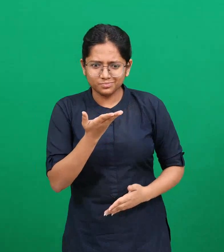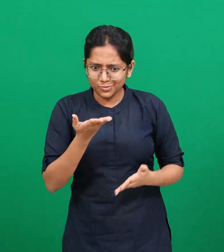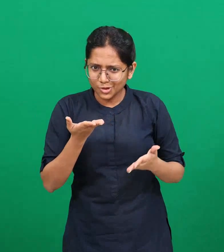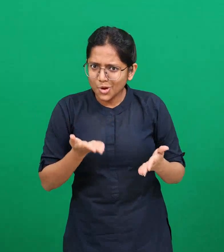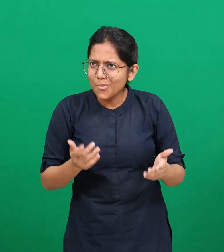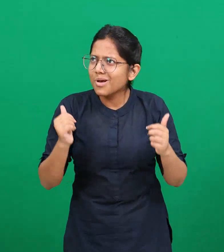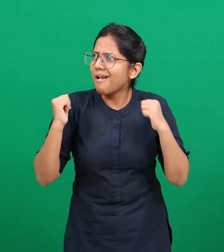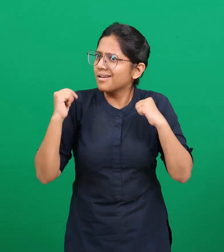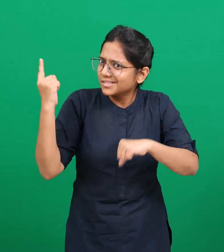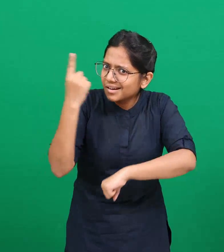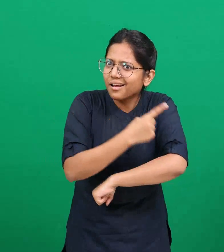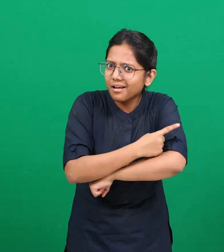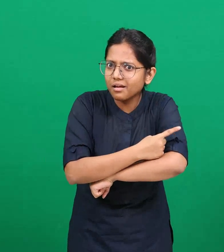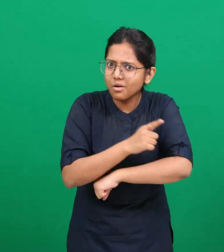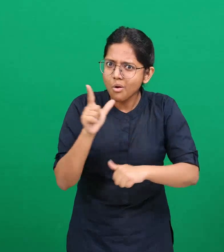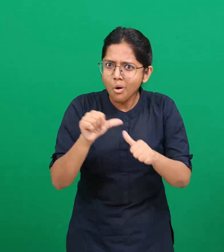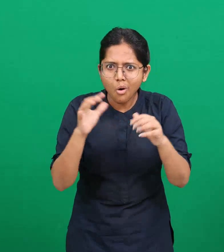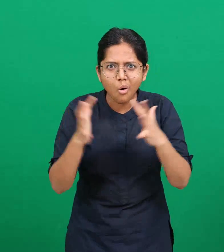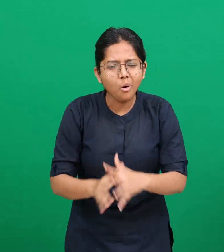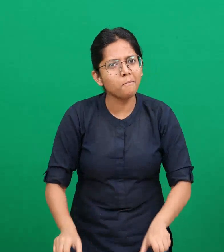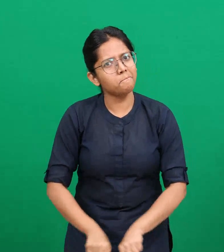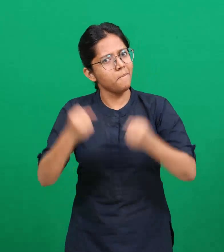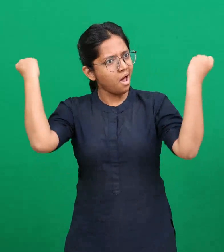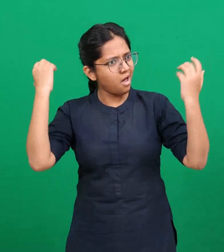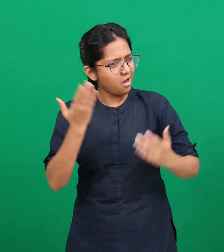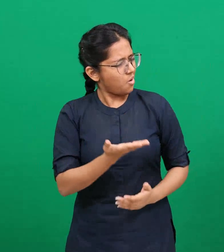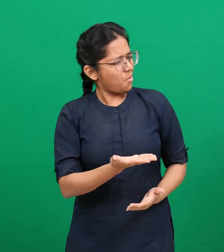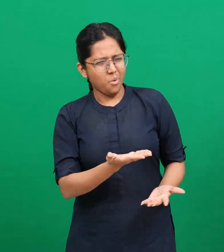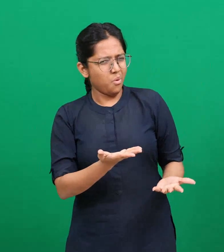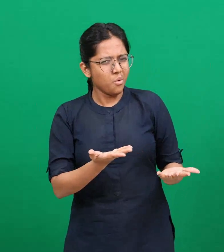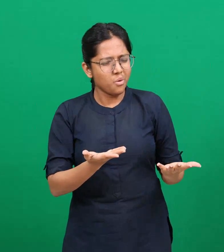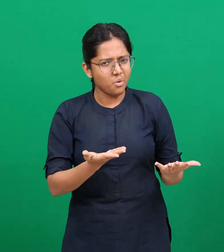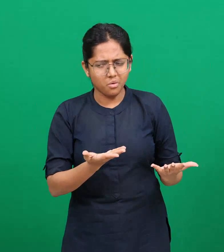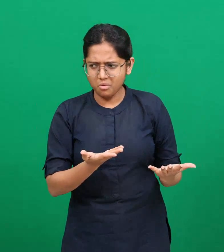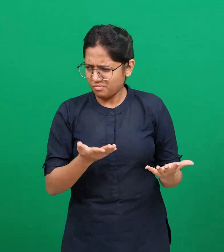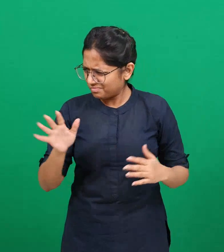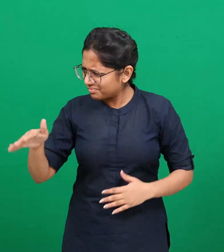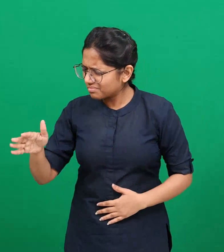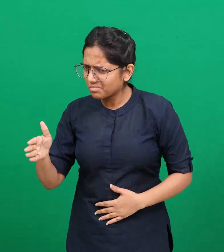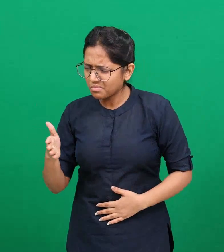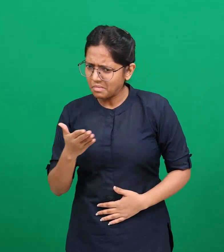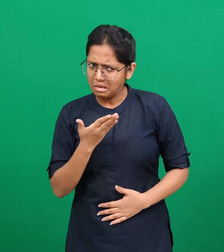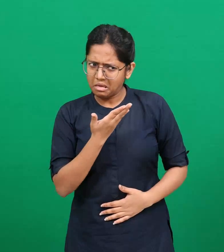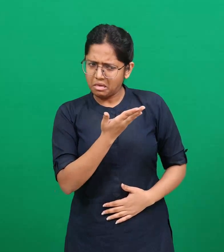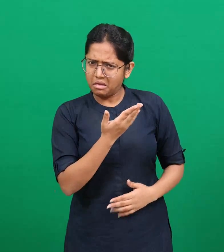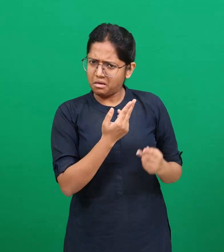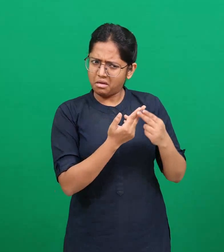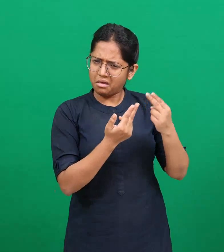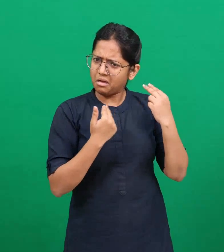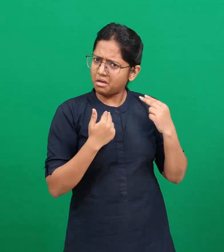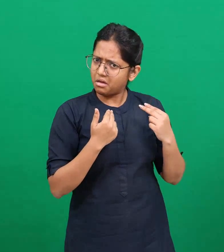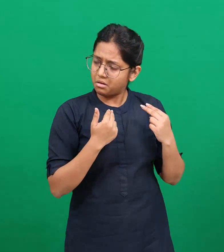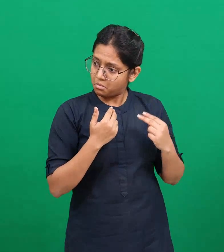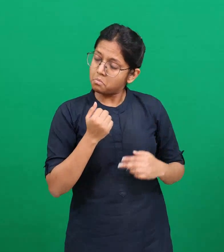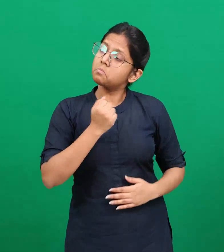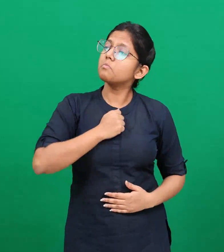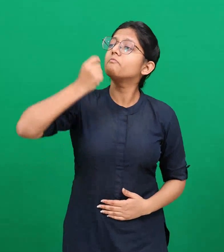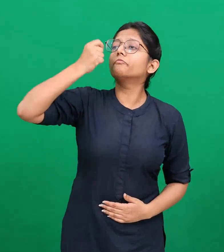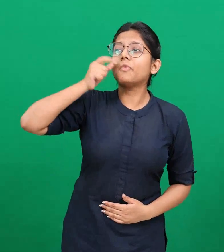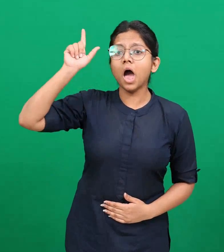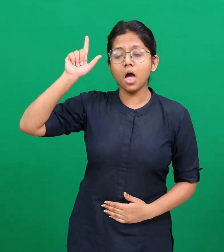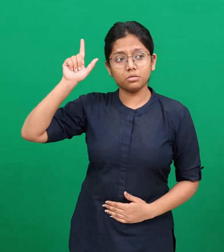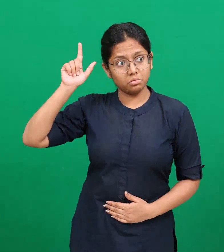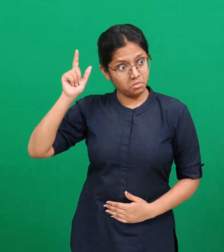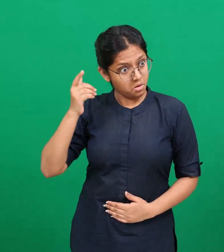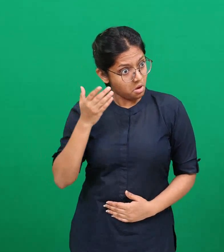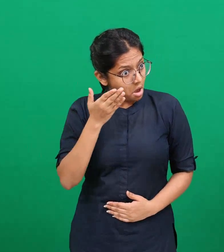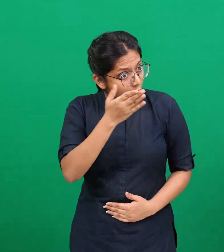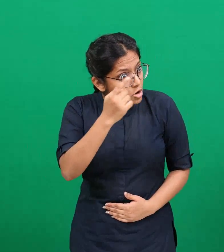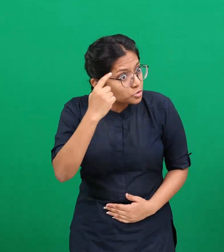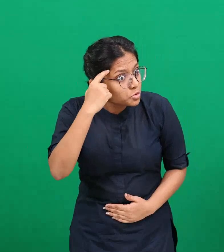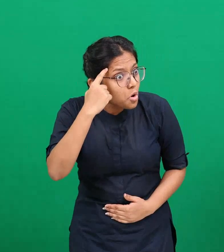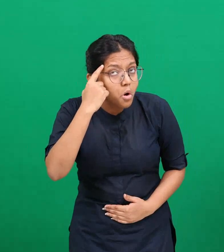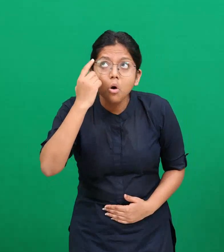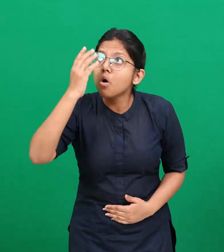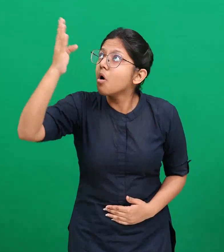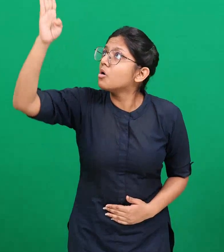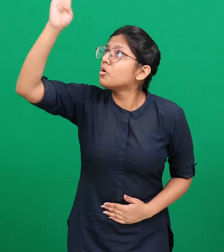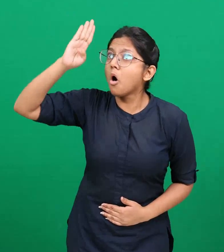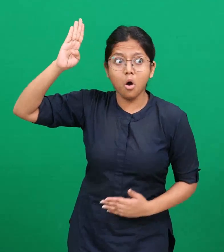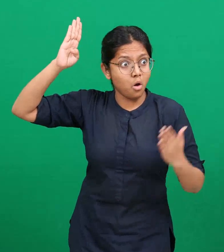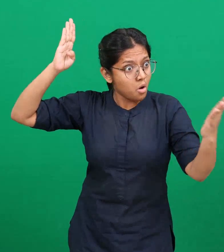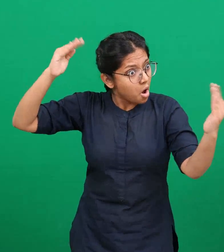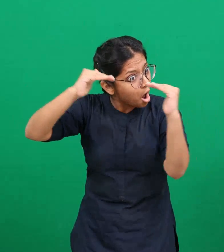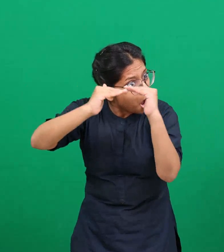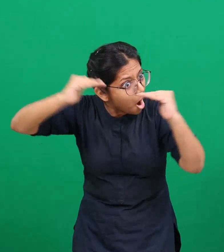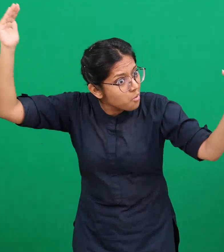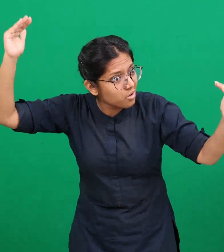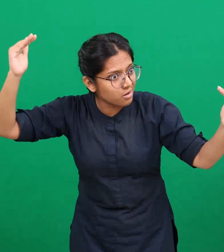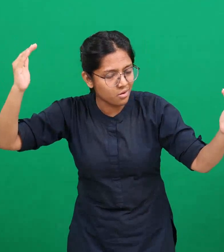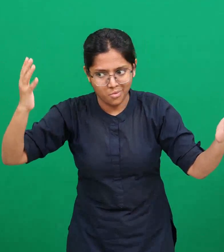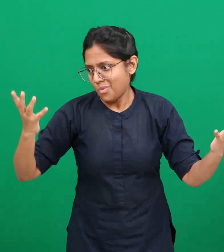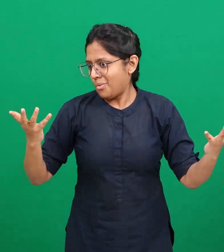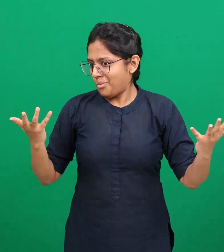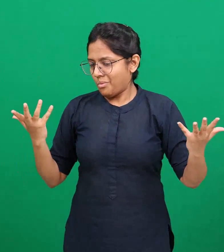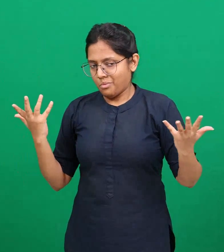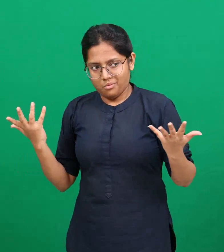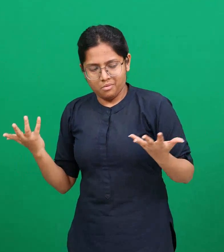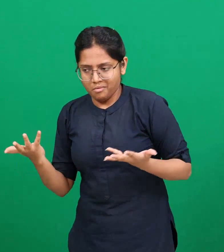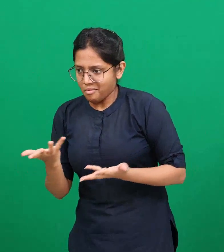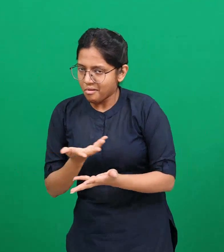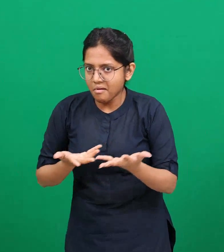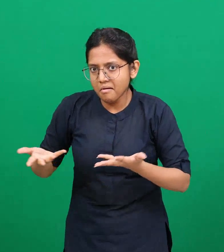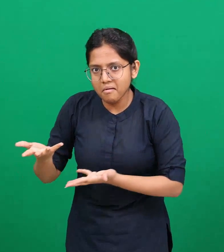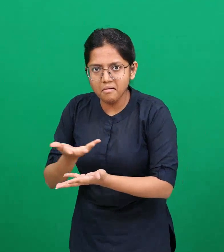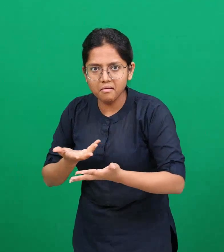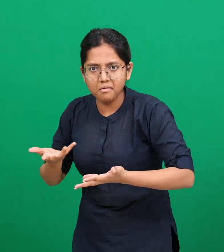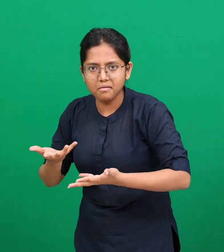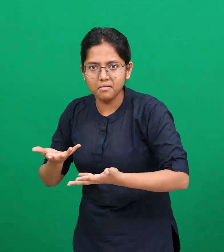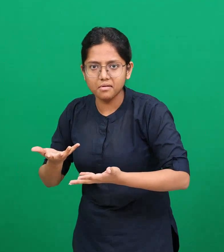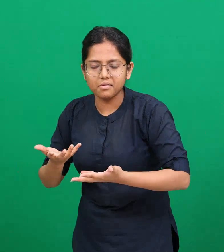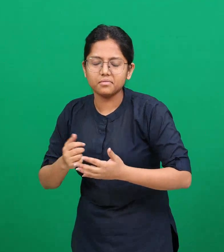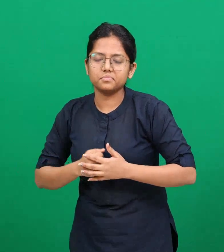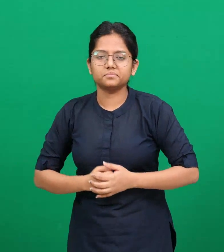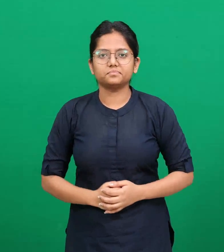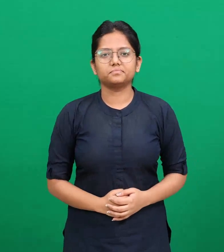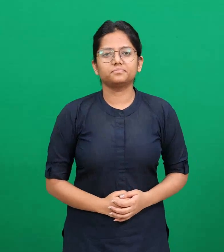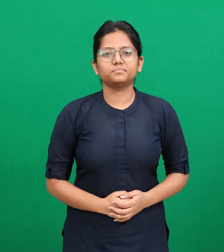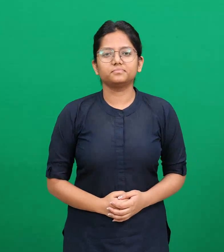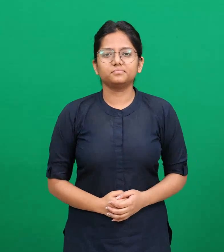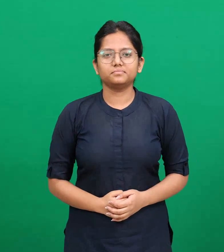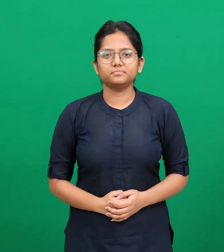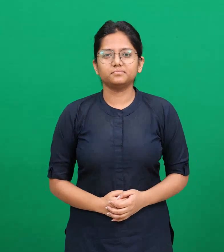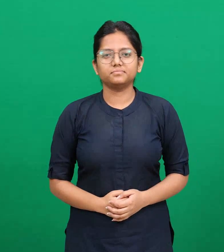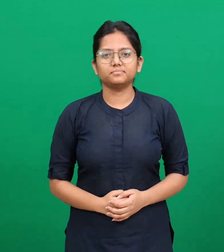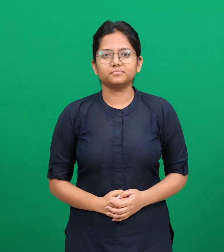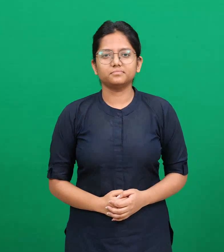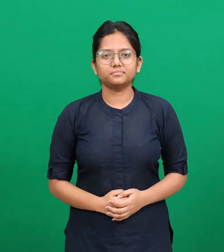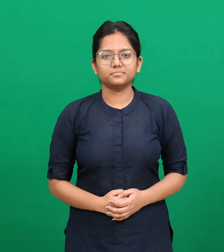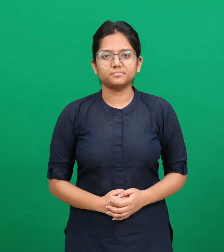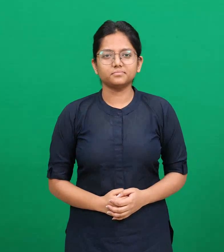Not only was He breaking the Sabbath, but He was even calling God His own Father, making Himself equal with God.